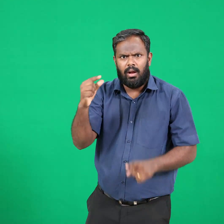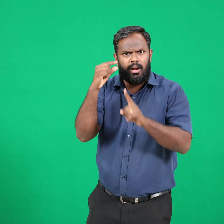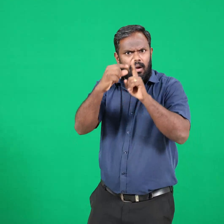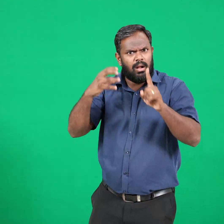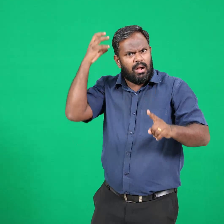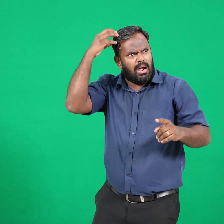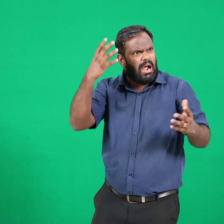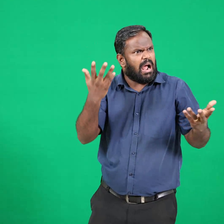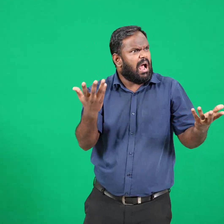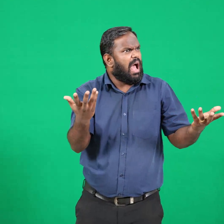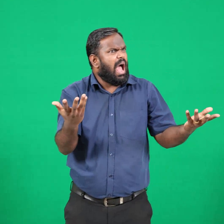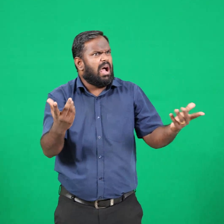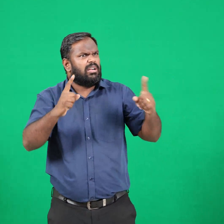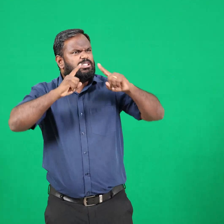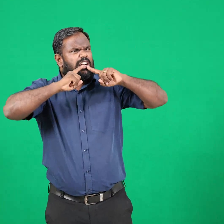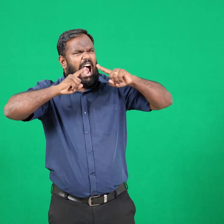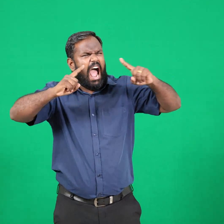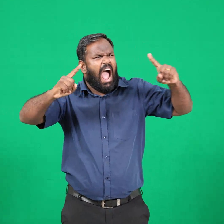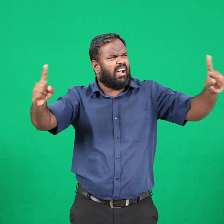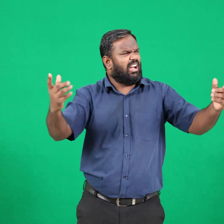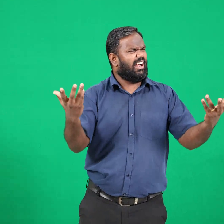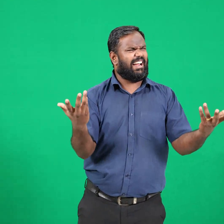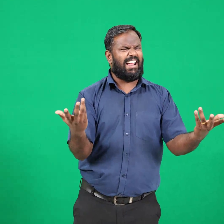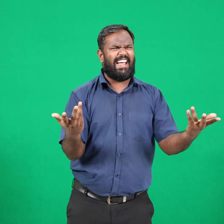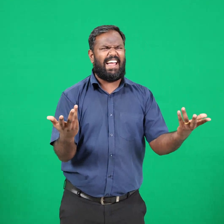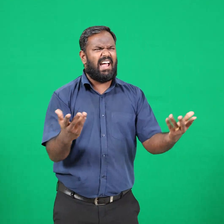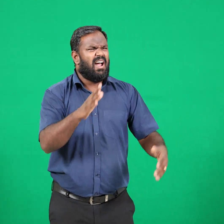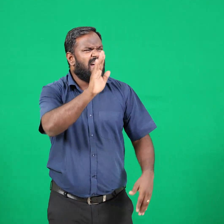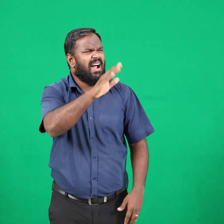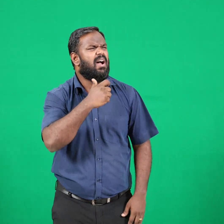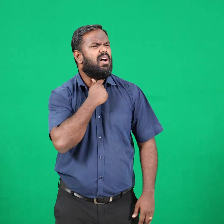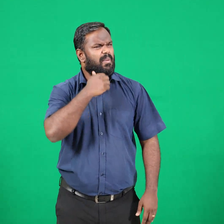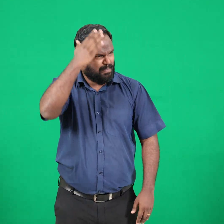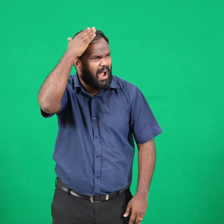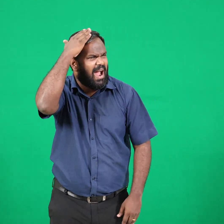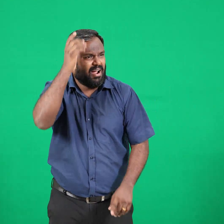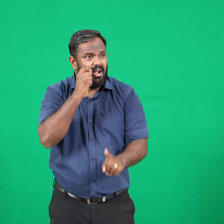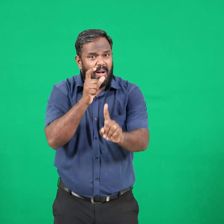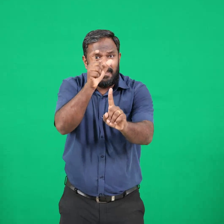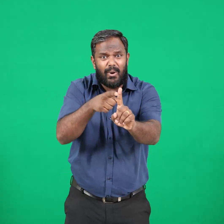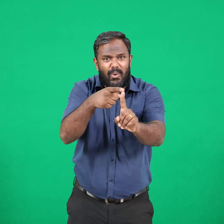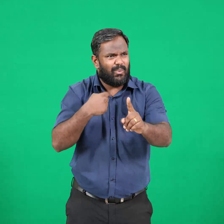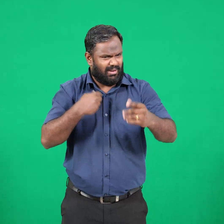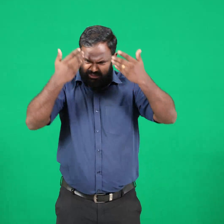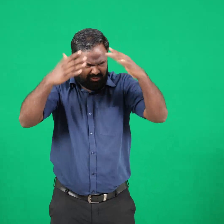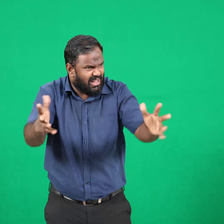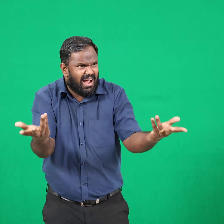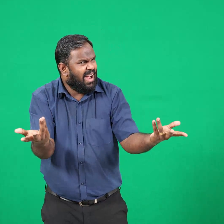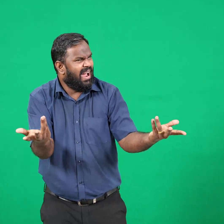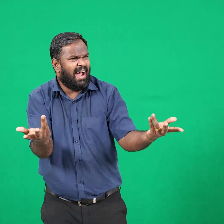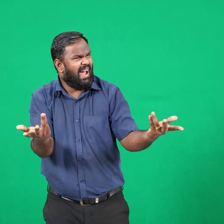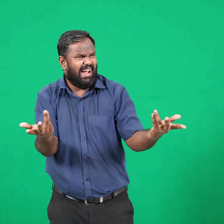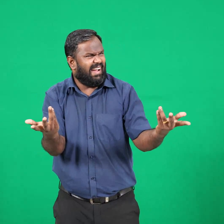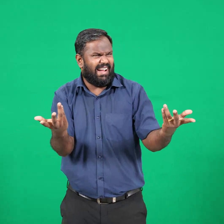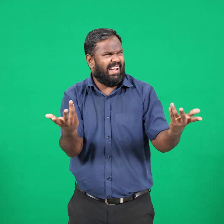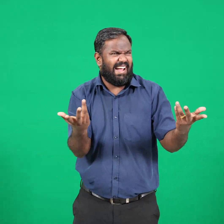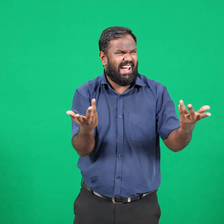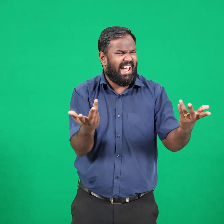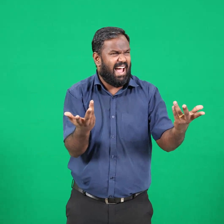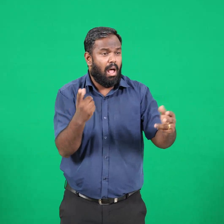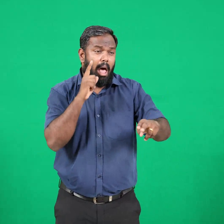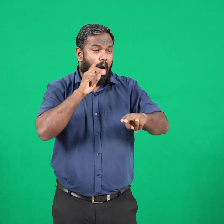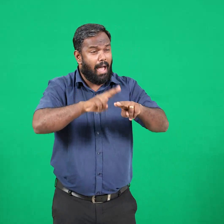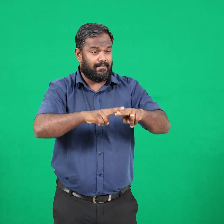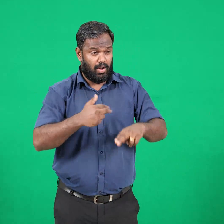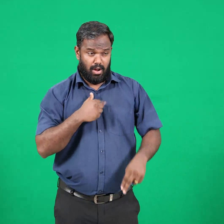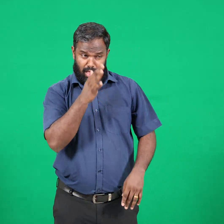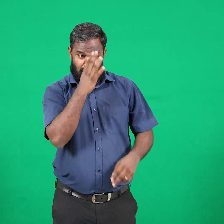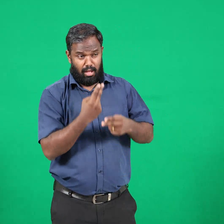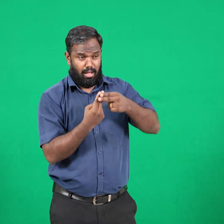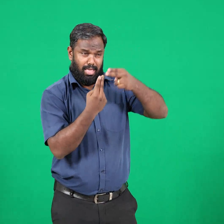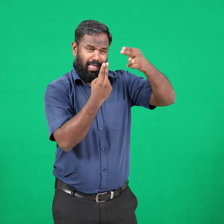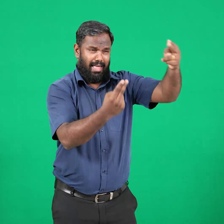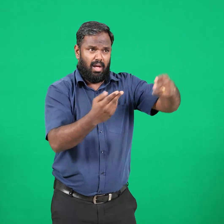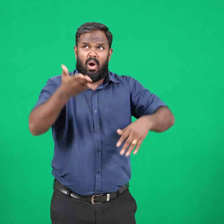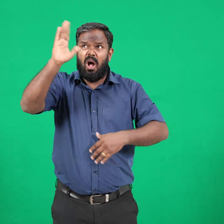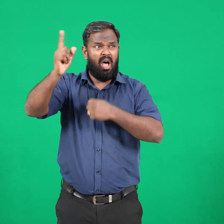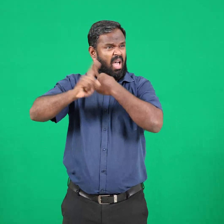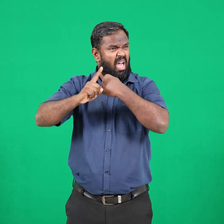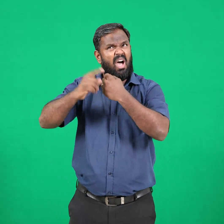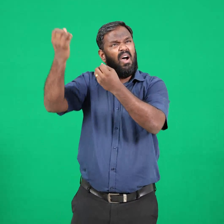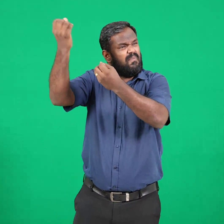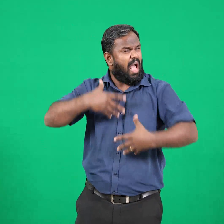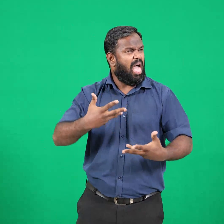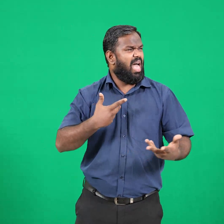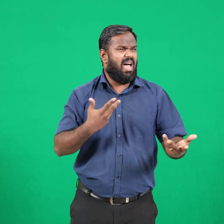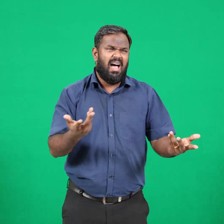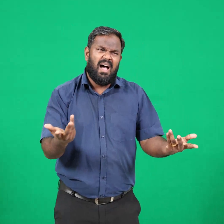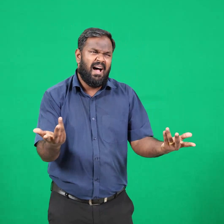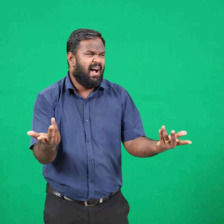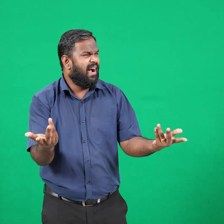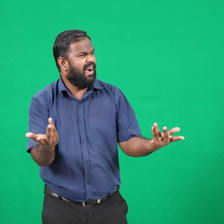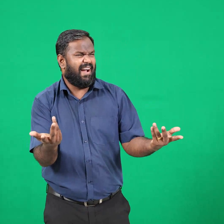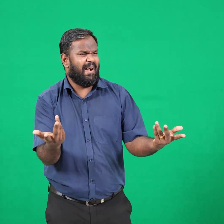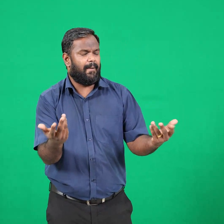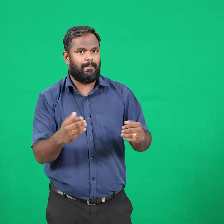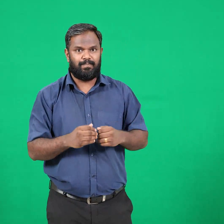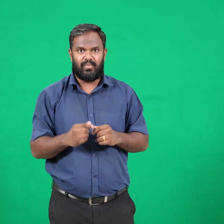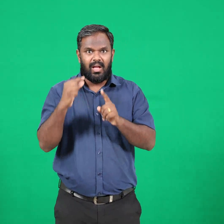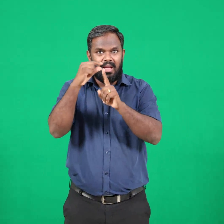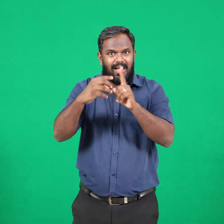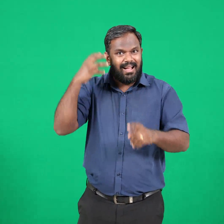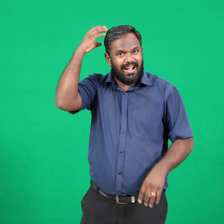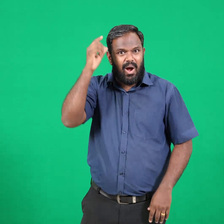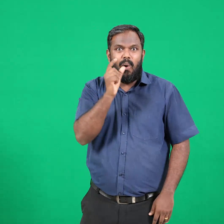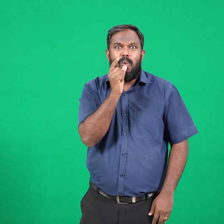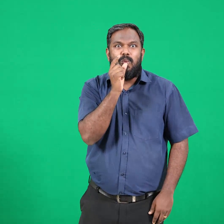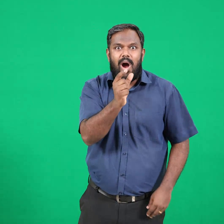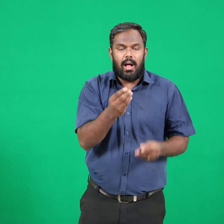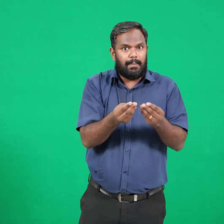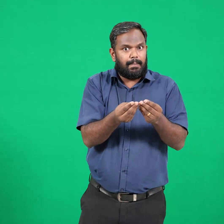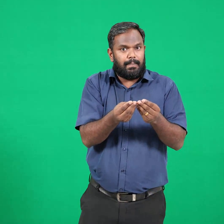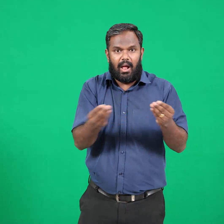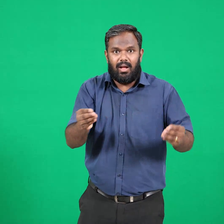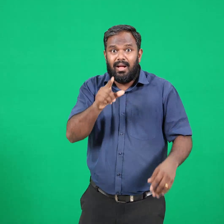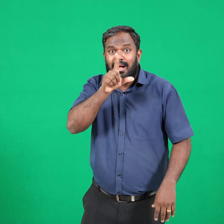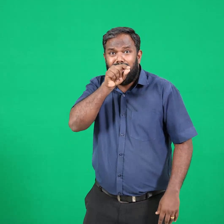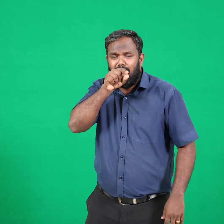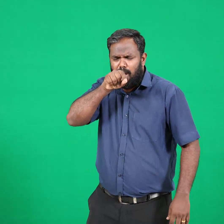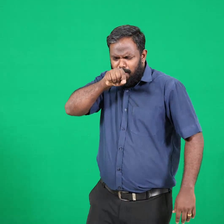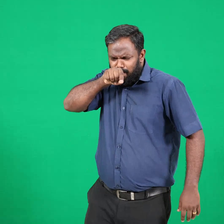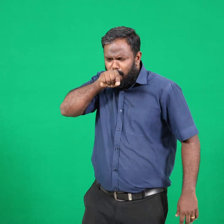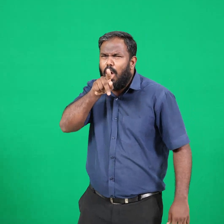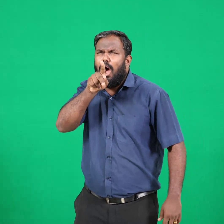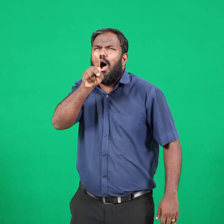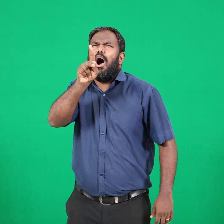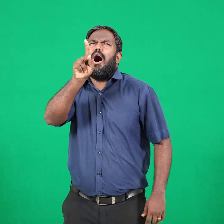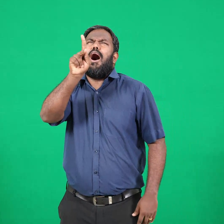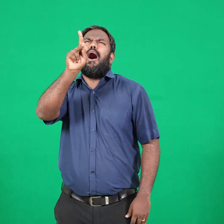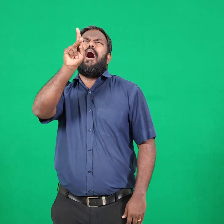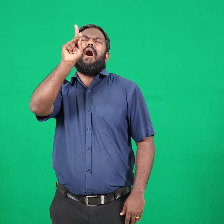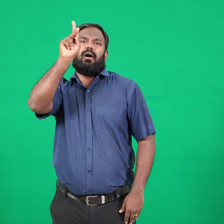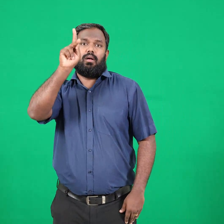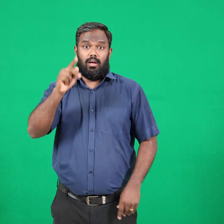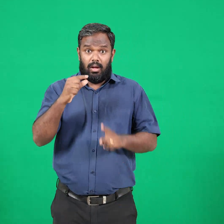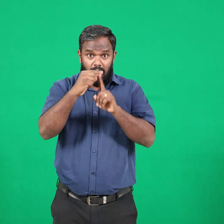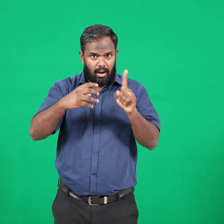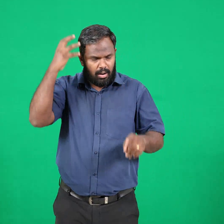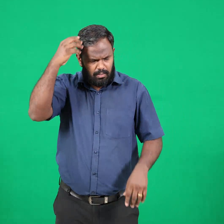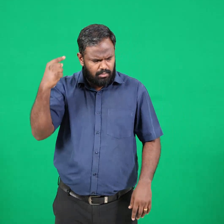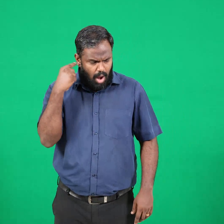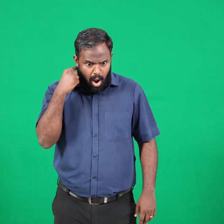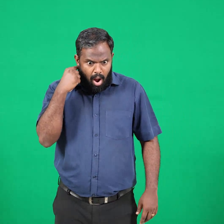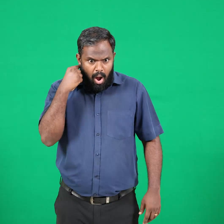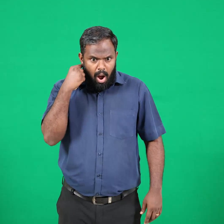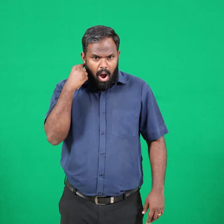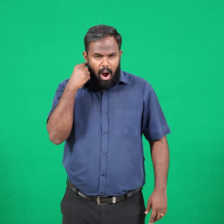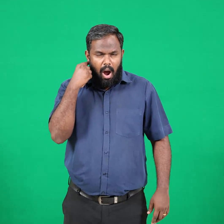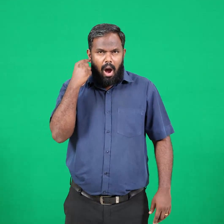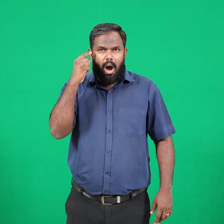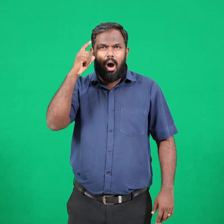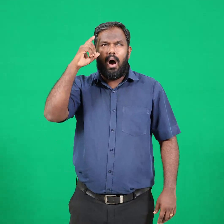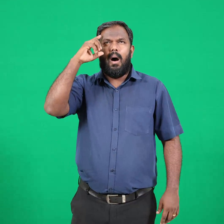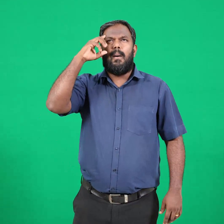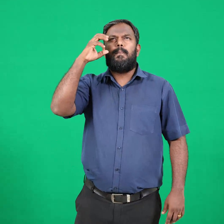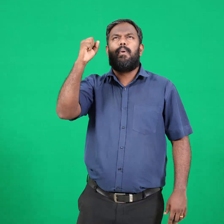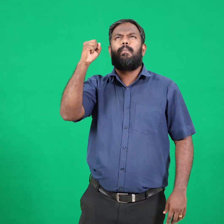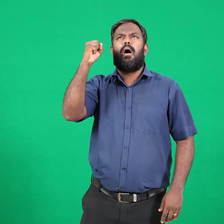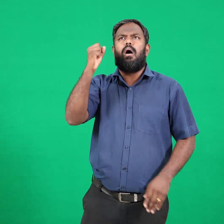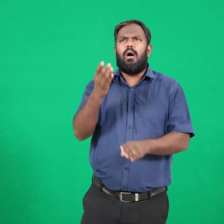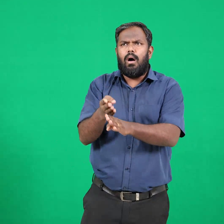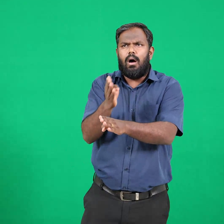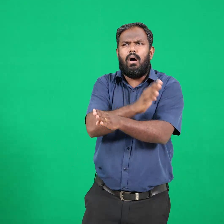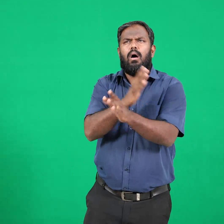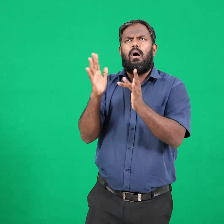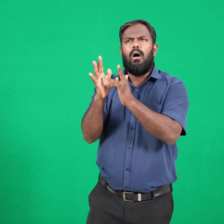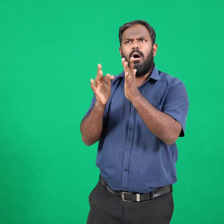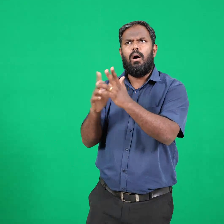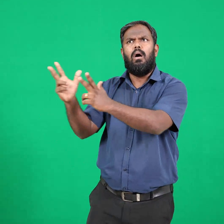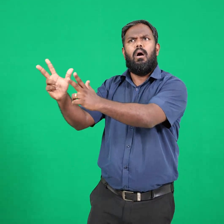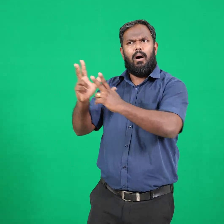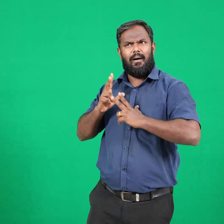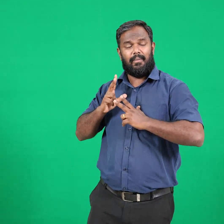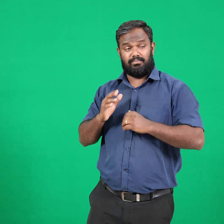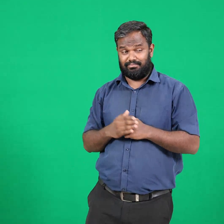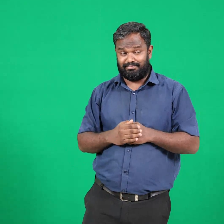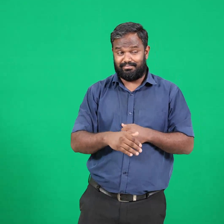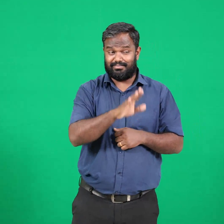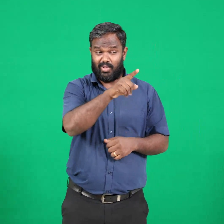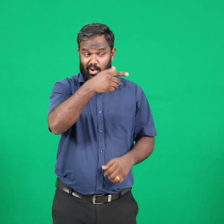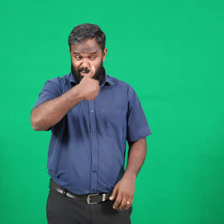"Surely you are one of them," they said, "for your accent gives you away." At that he began to curse and swear to them, "I do not know the man!"